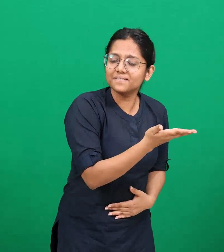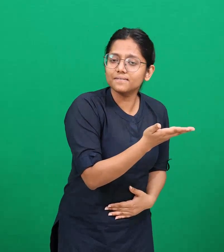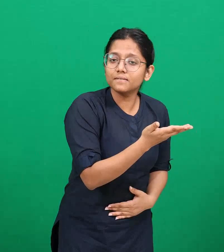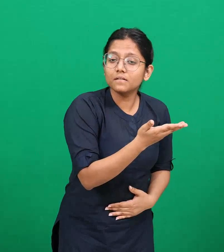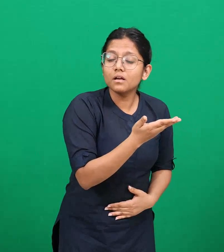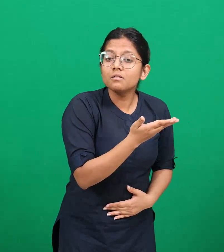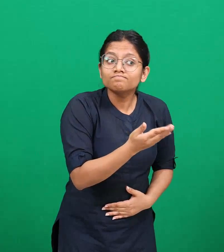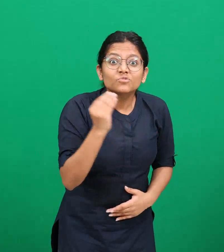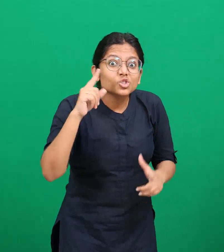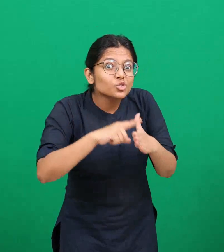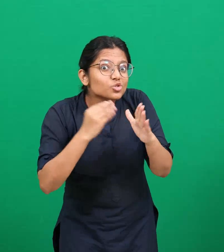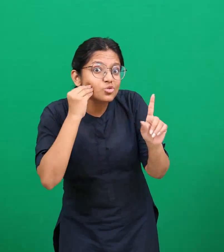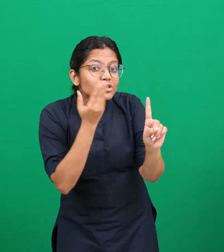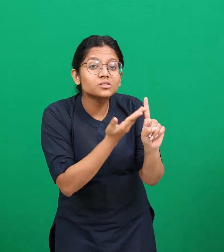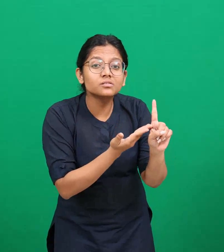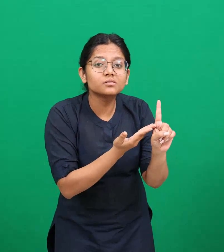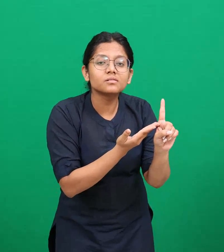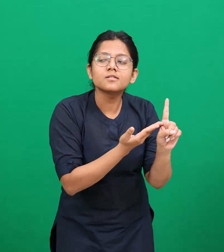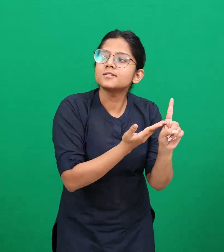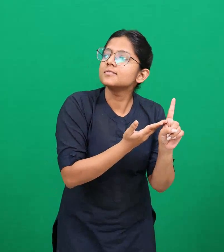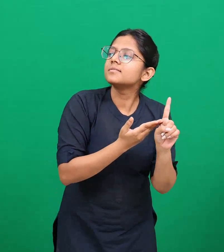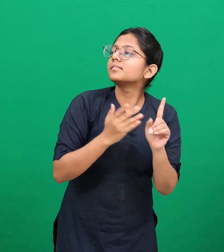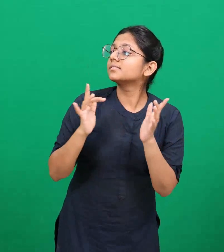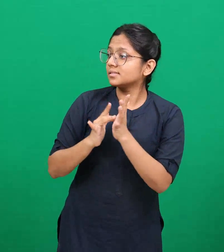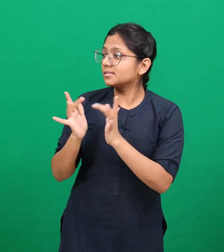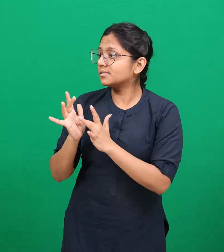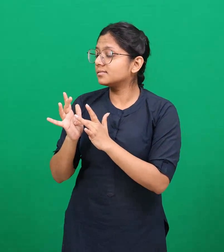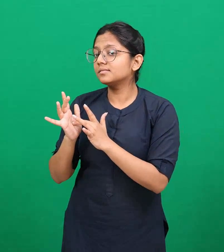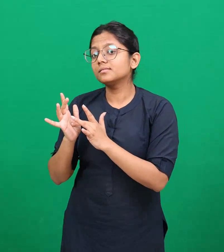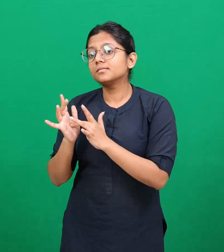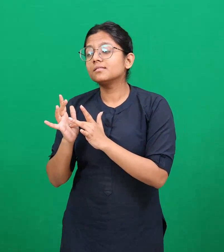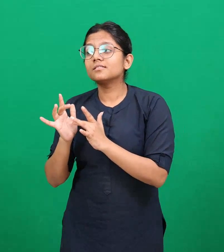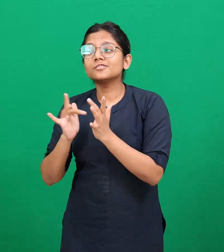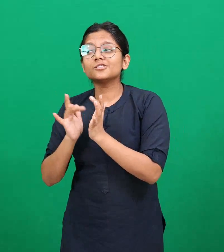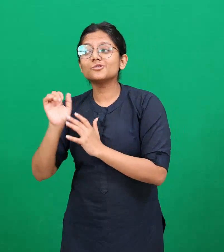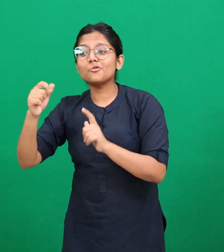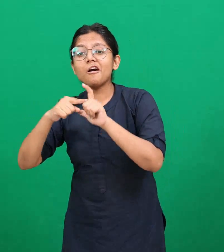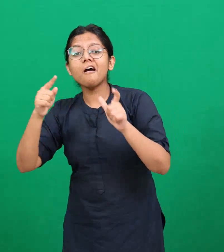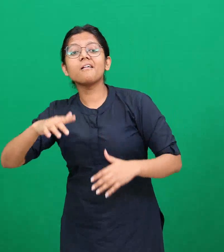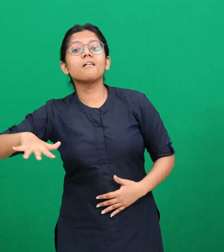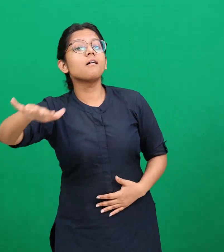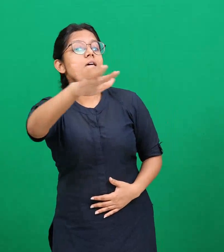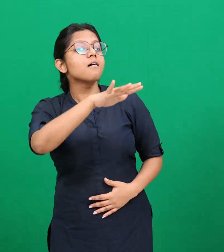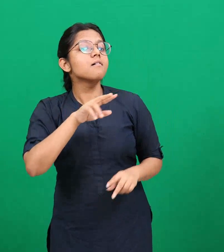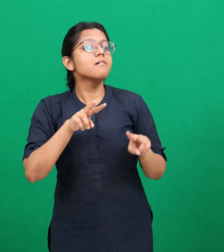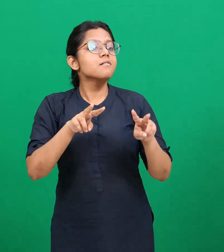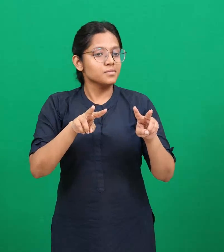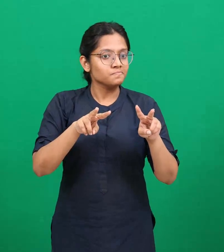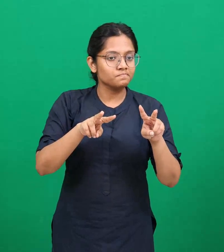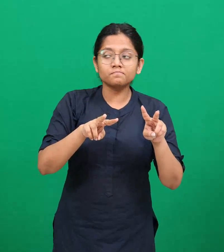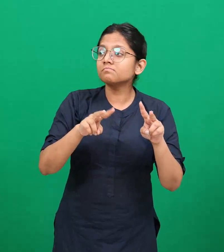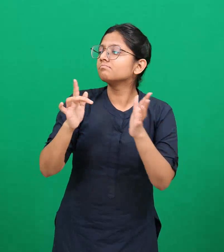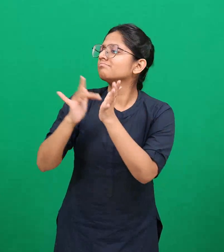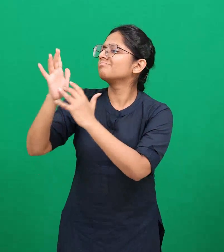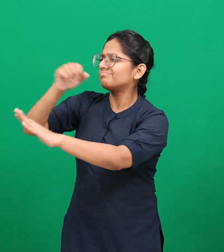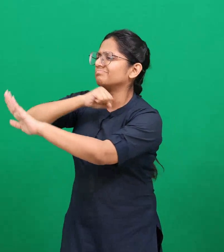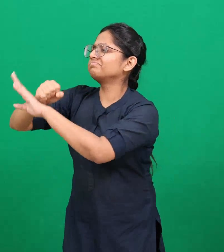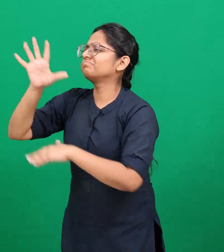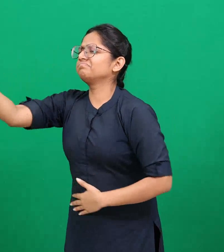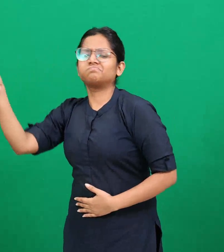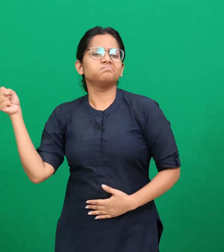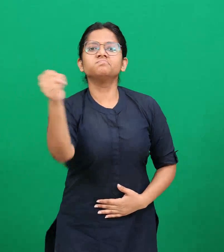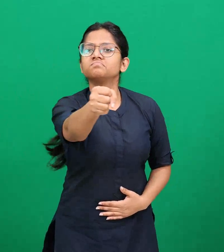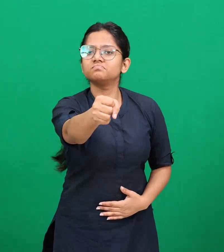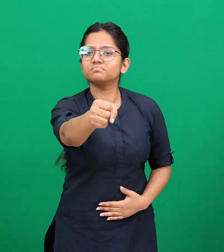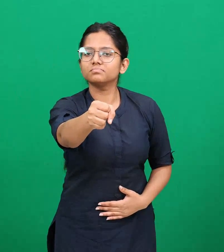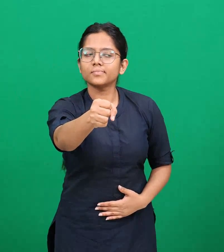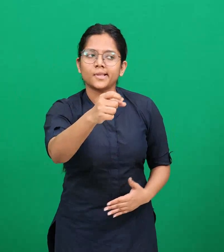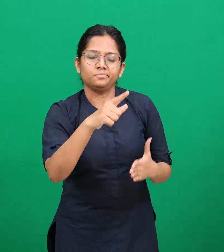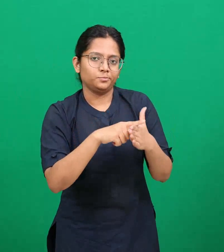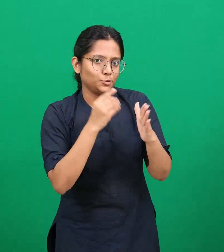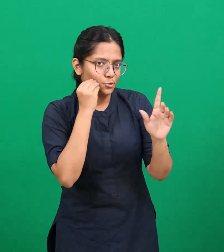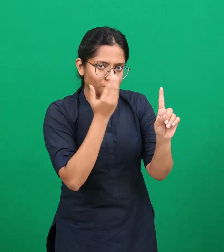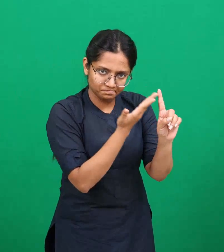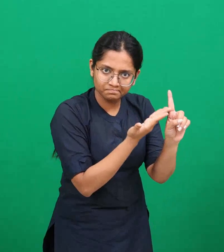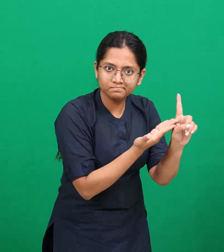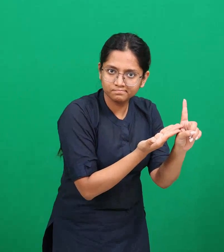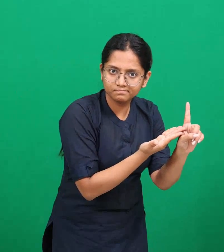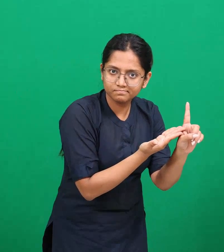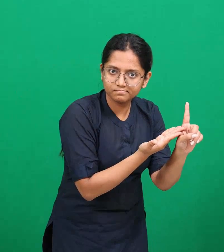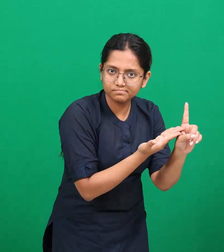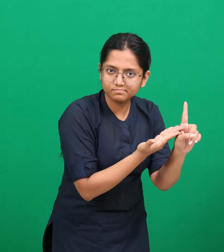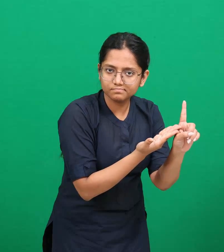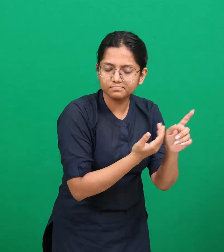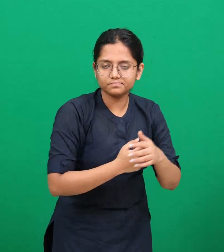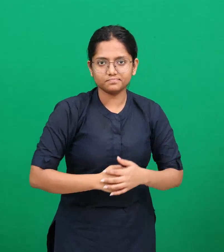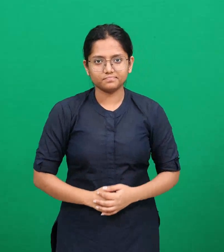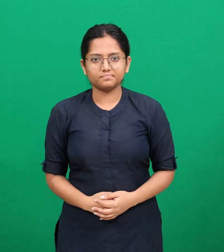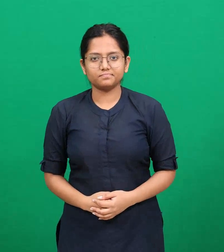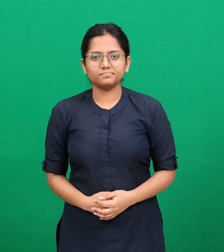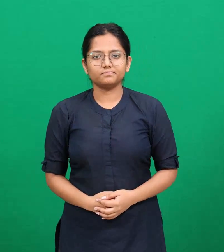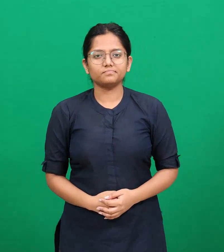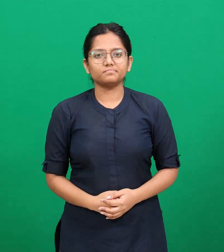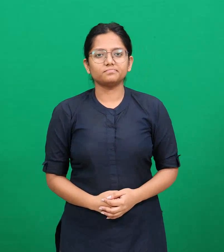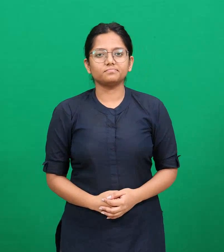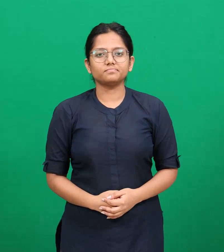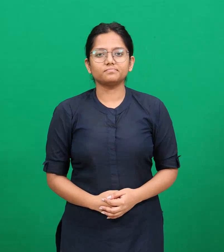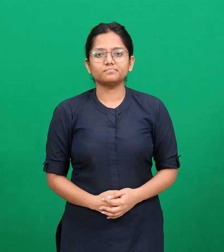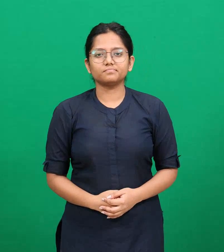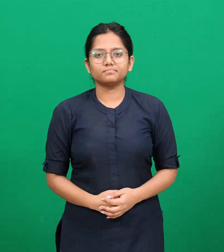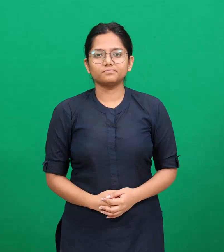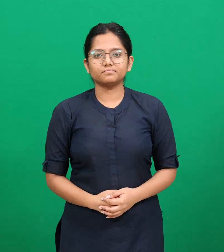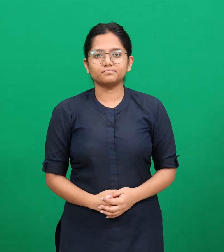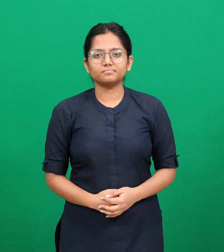For although Judas was one of the Twelve, he was later to betray Jesus.